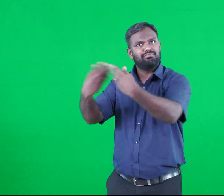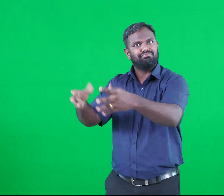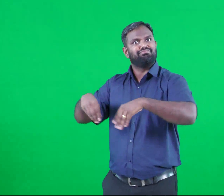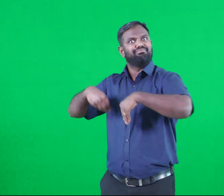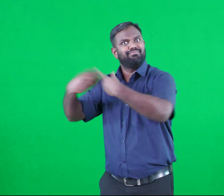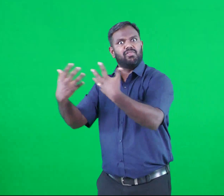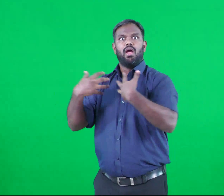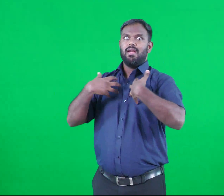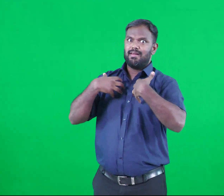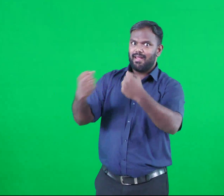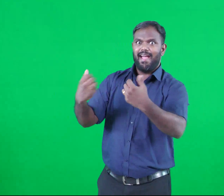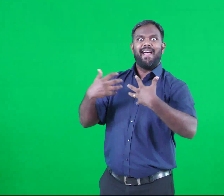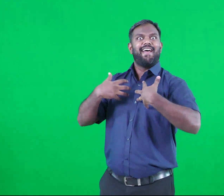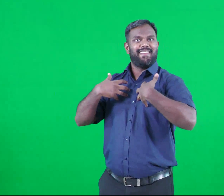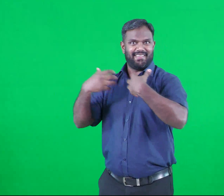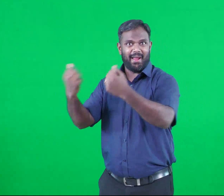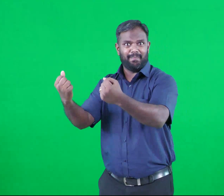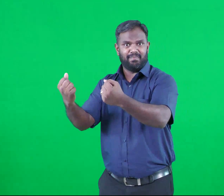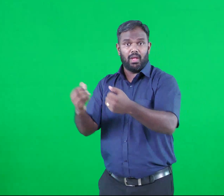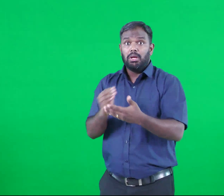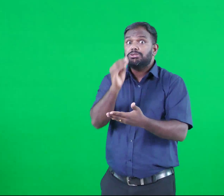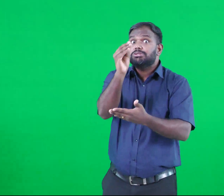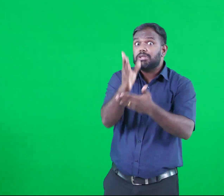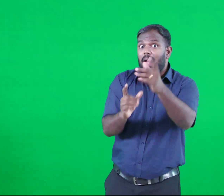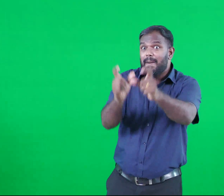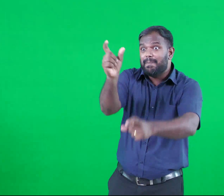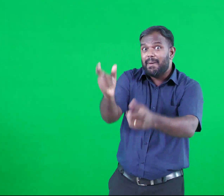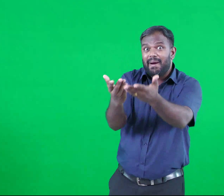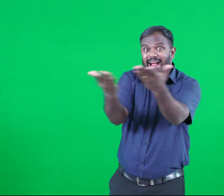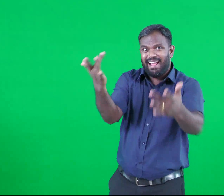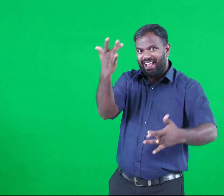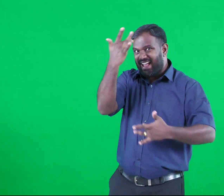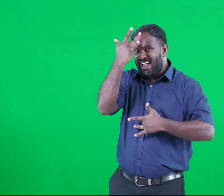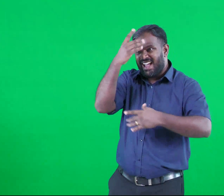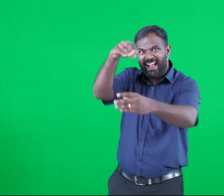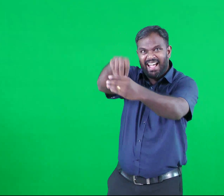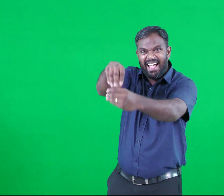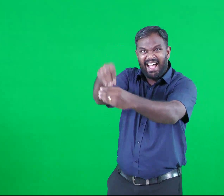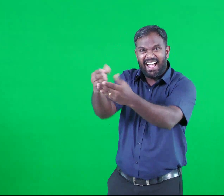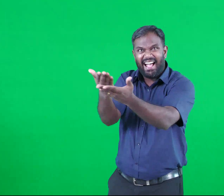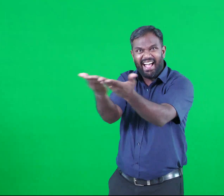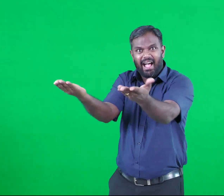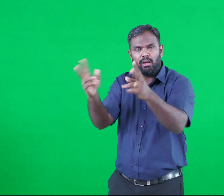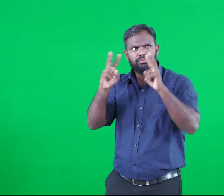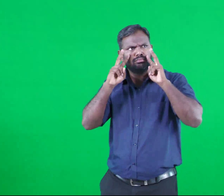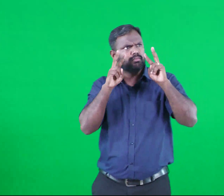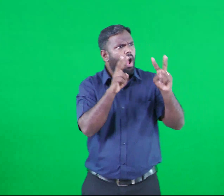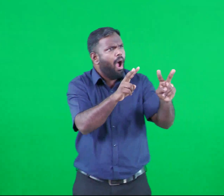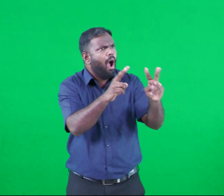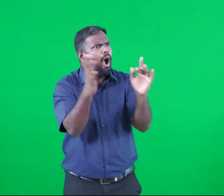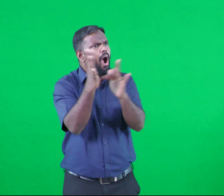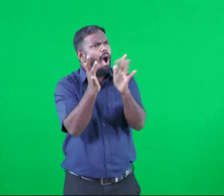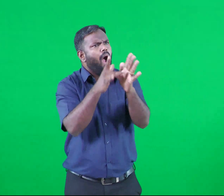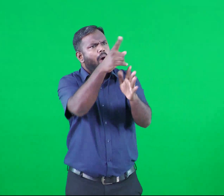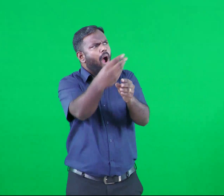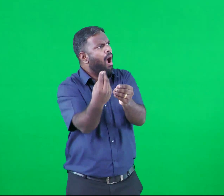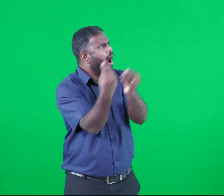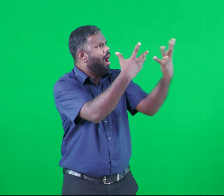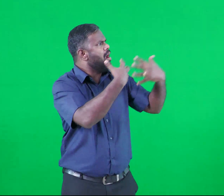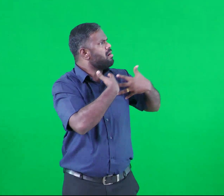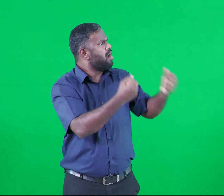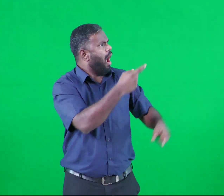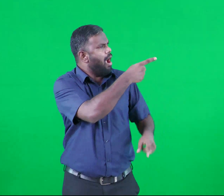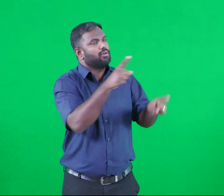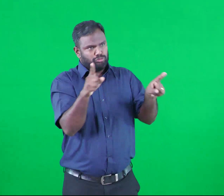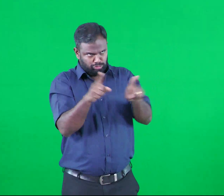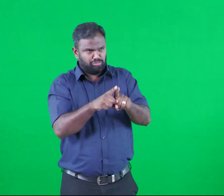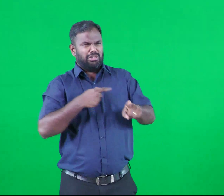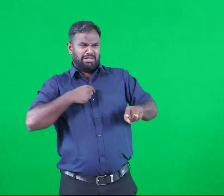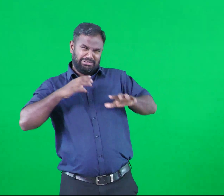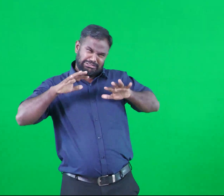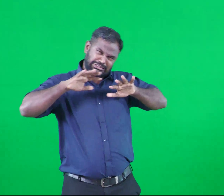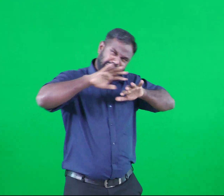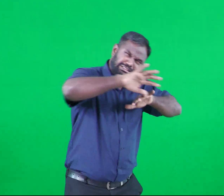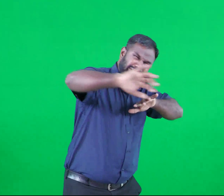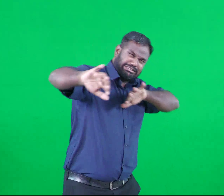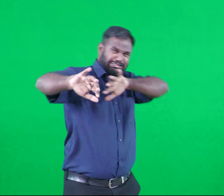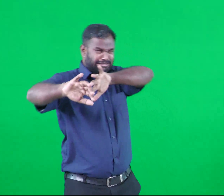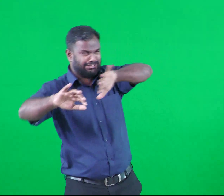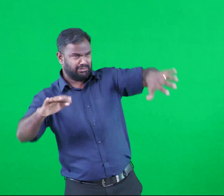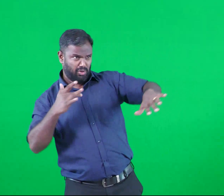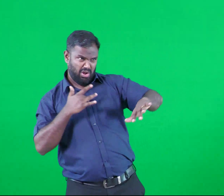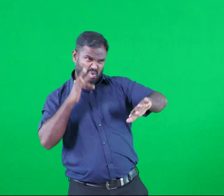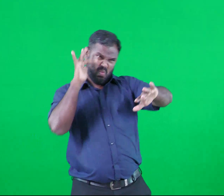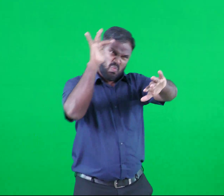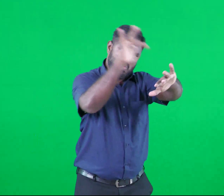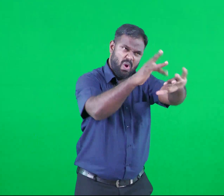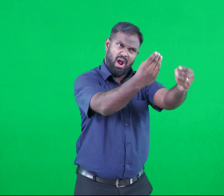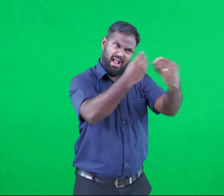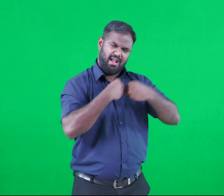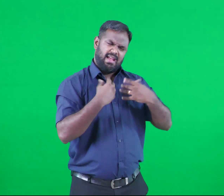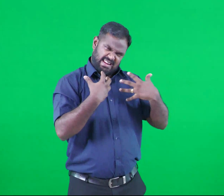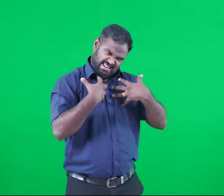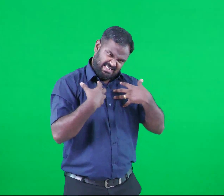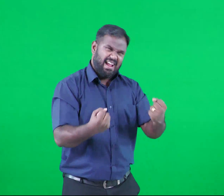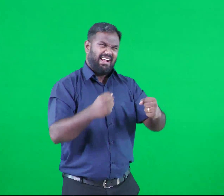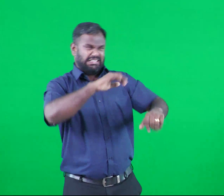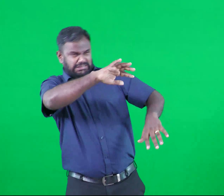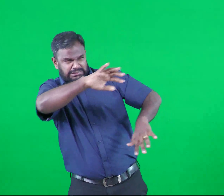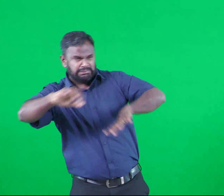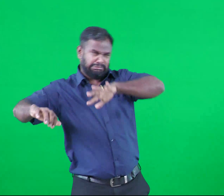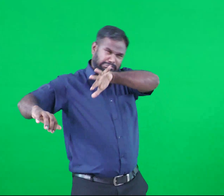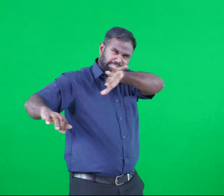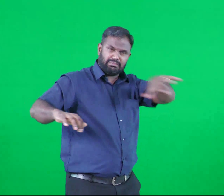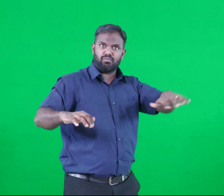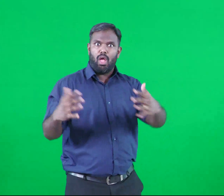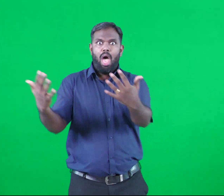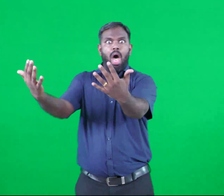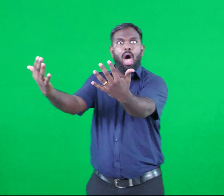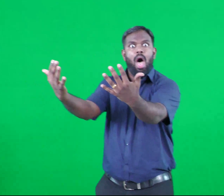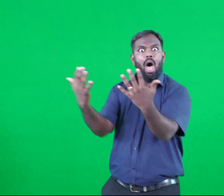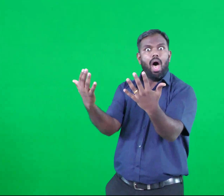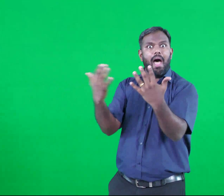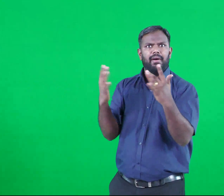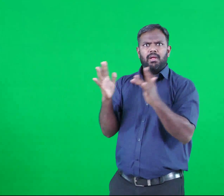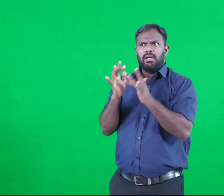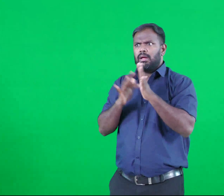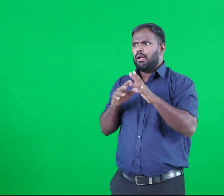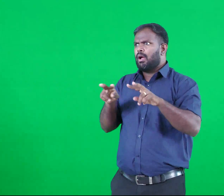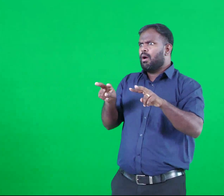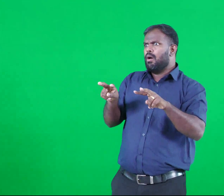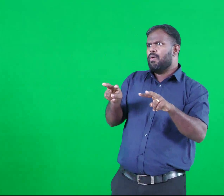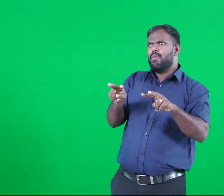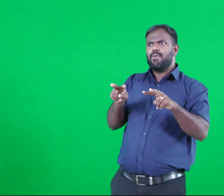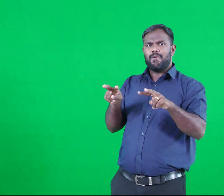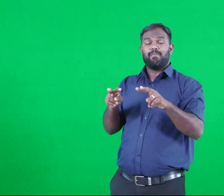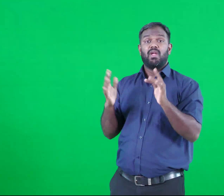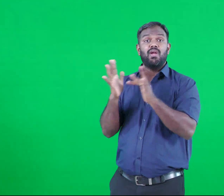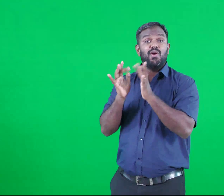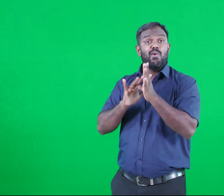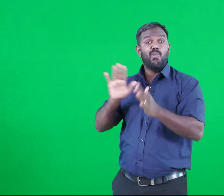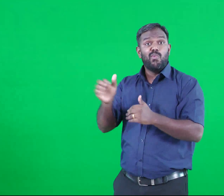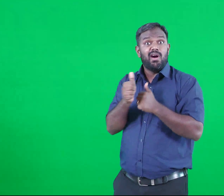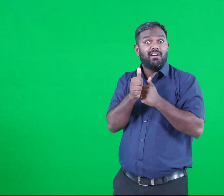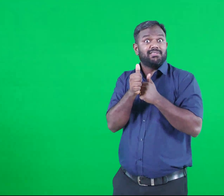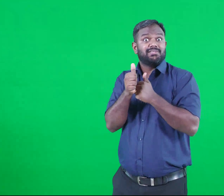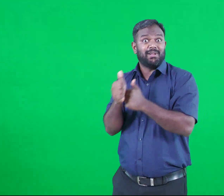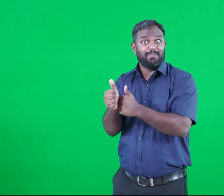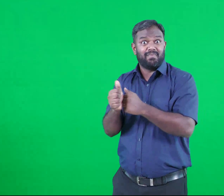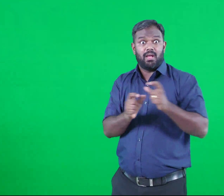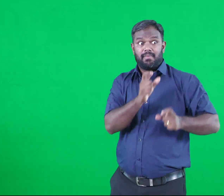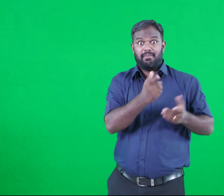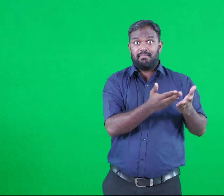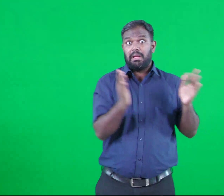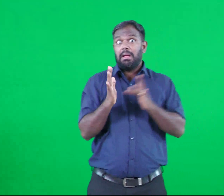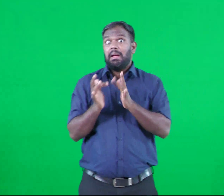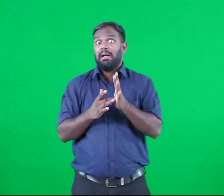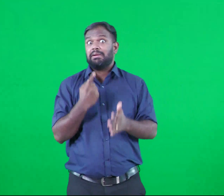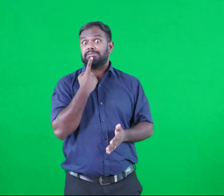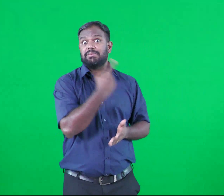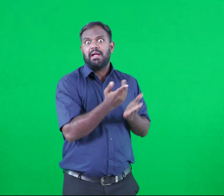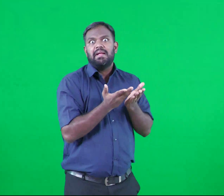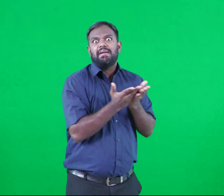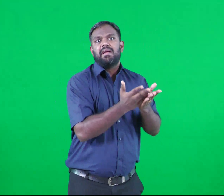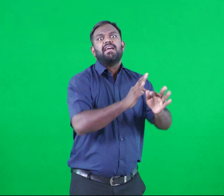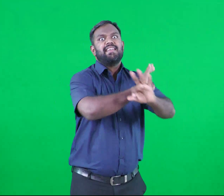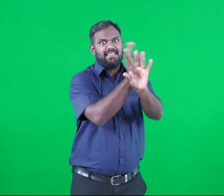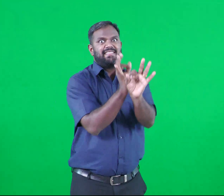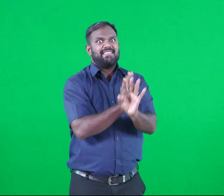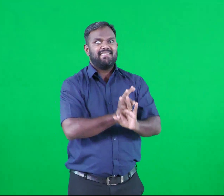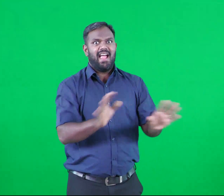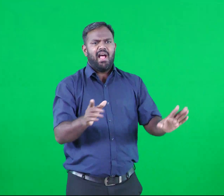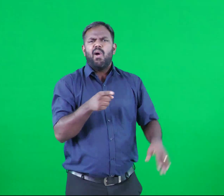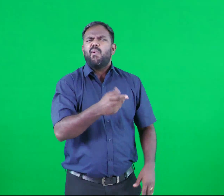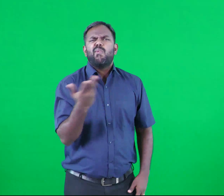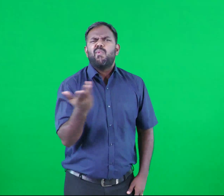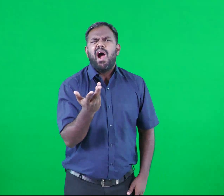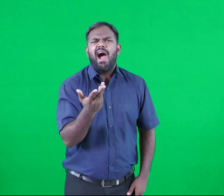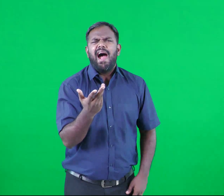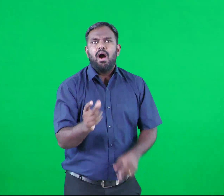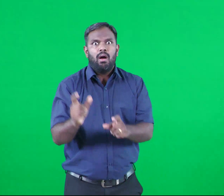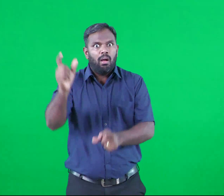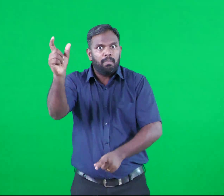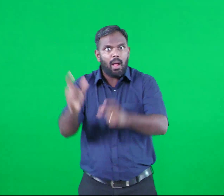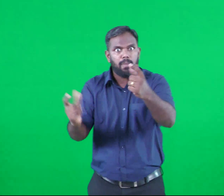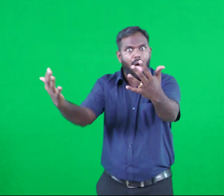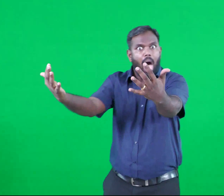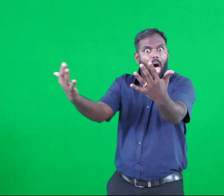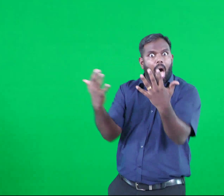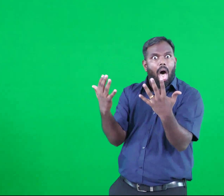For He had healed so many that all who had diseases were pressing forward to touch Him.